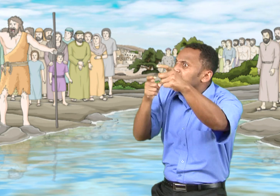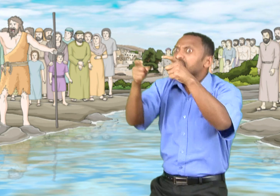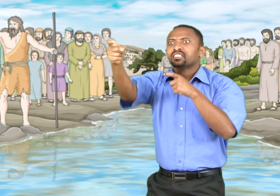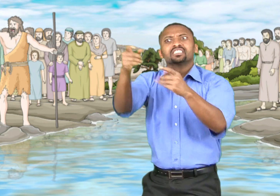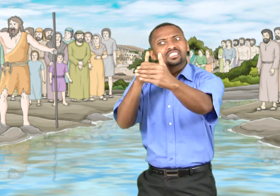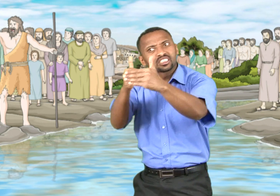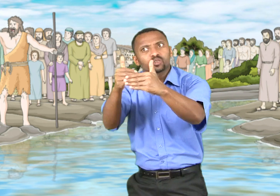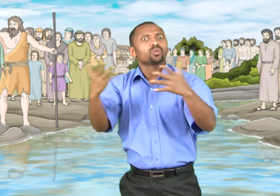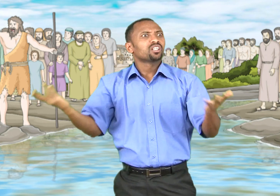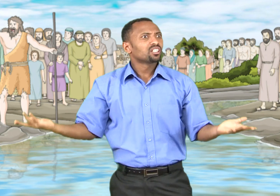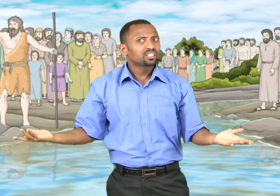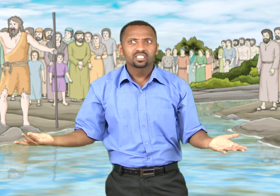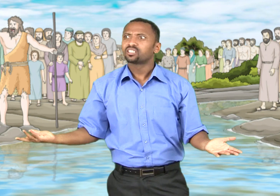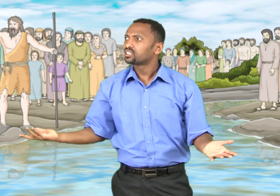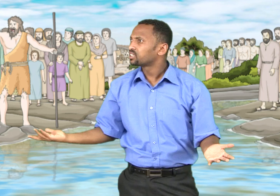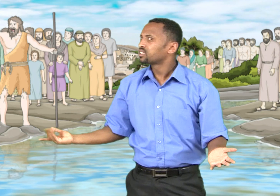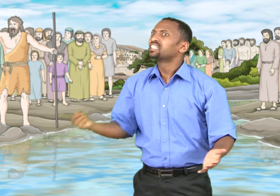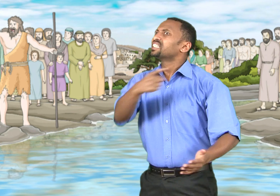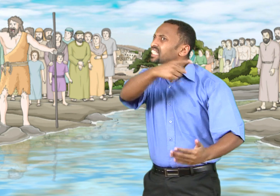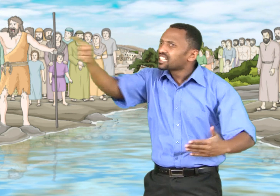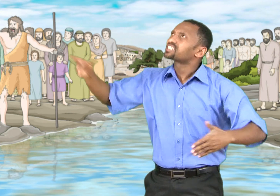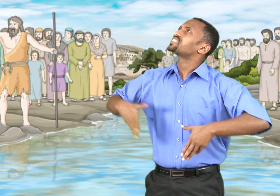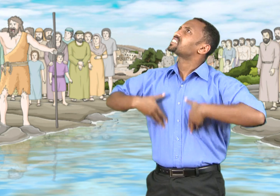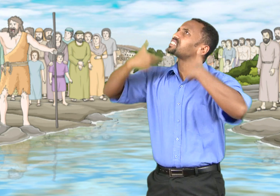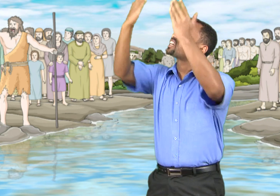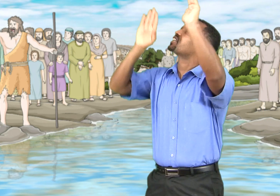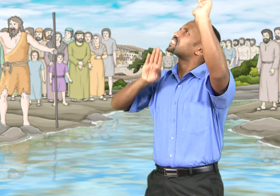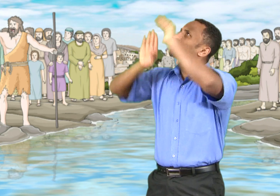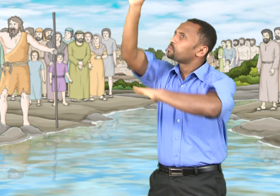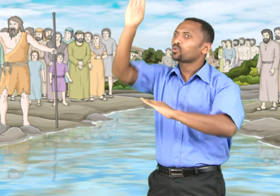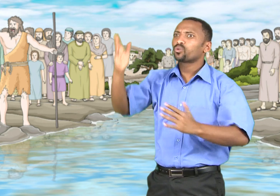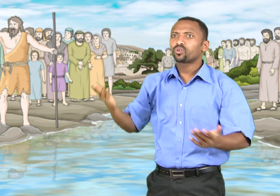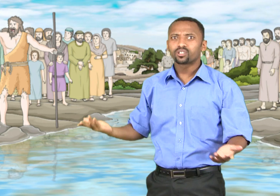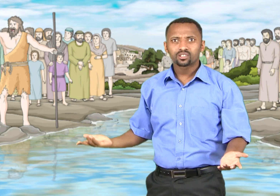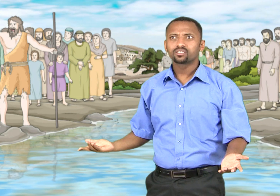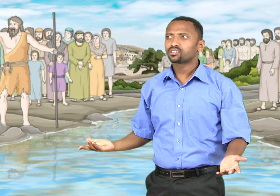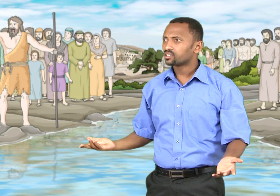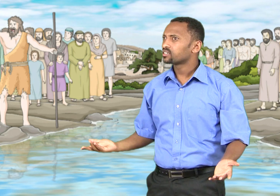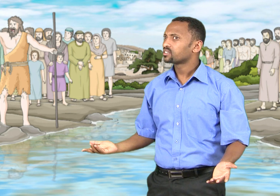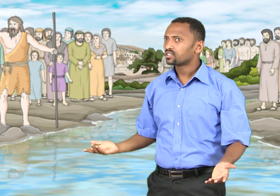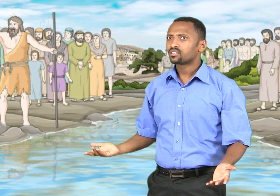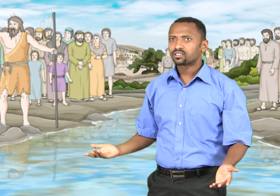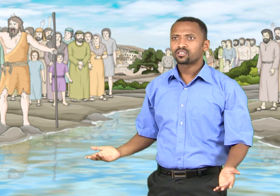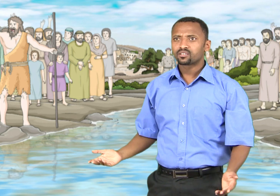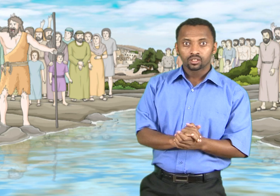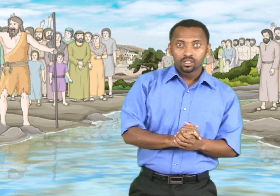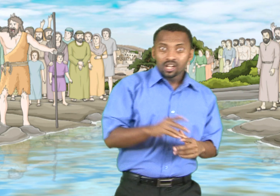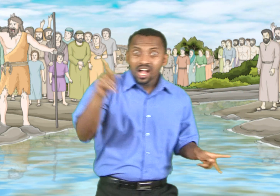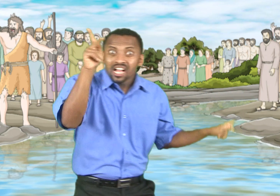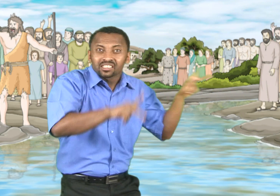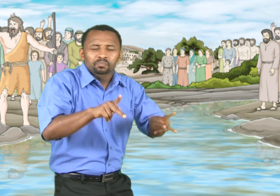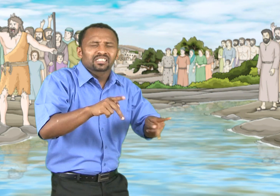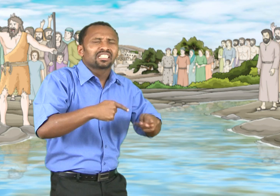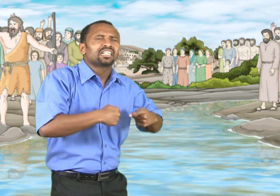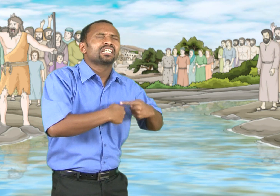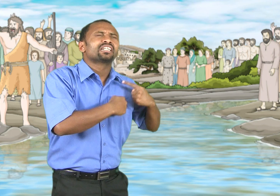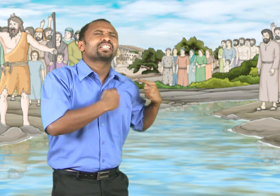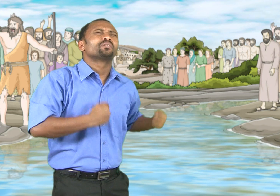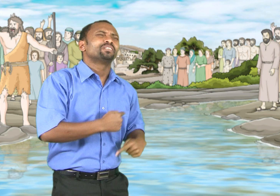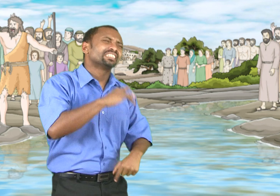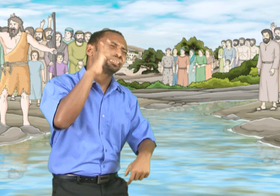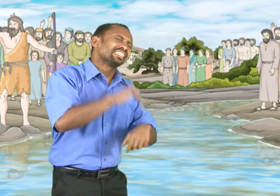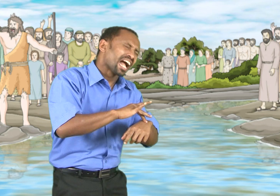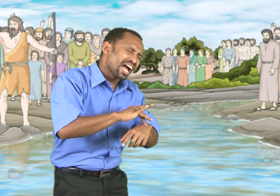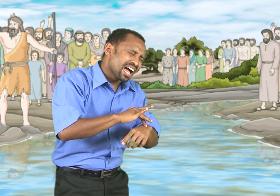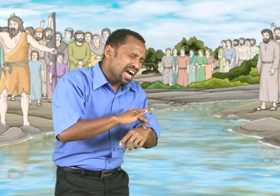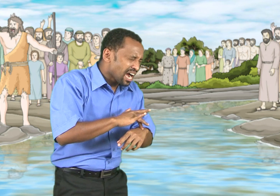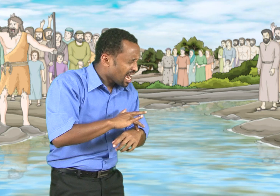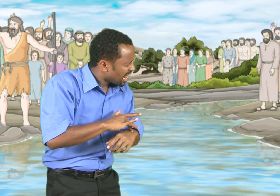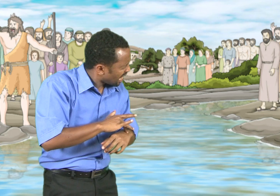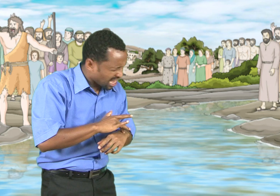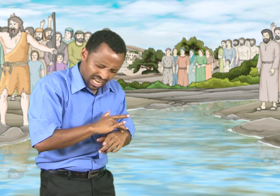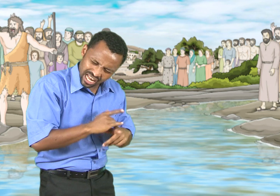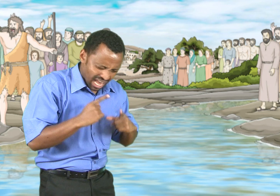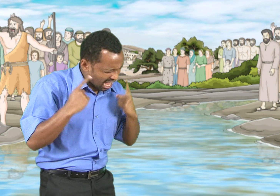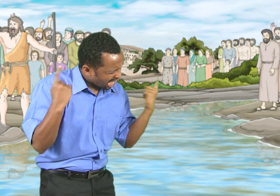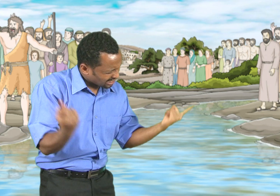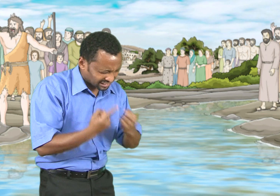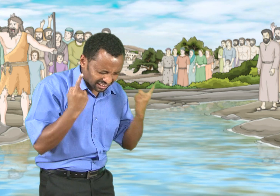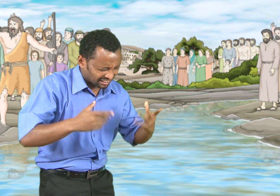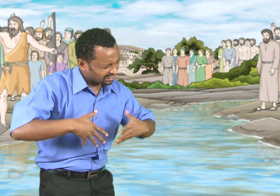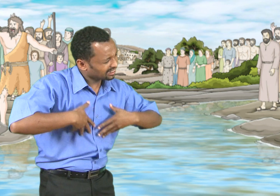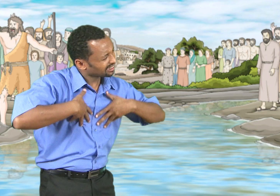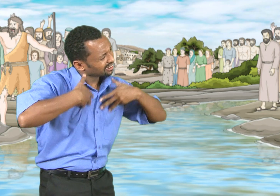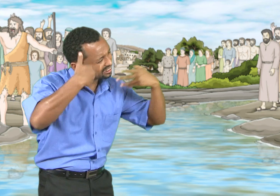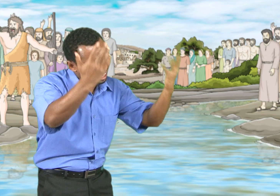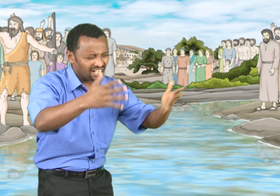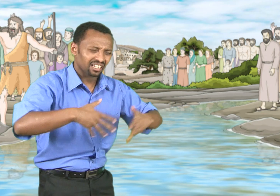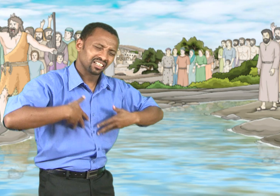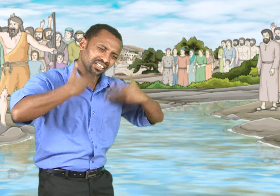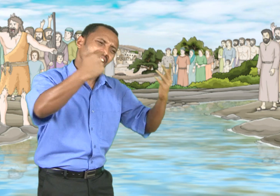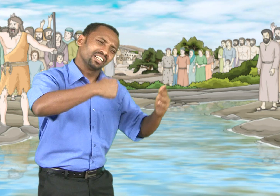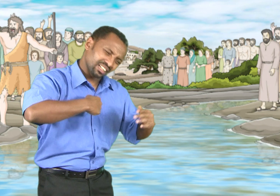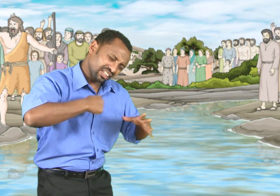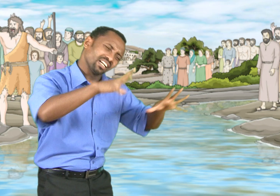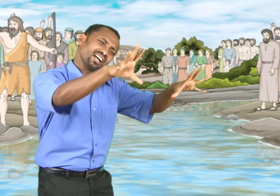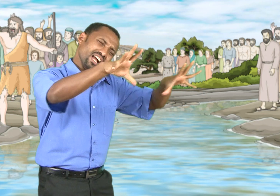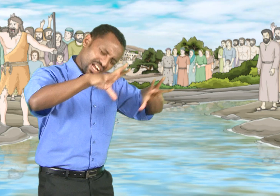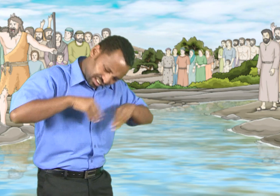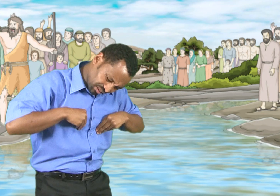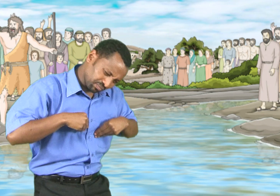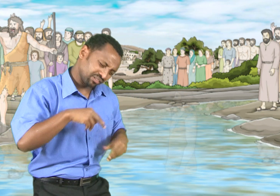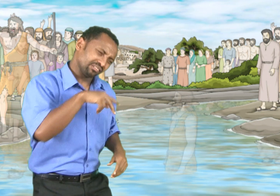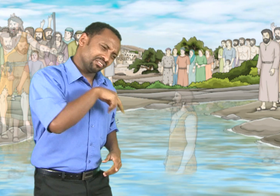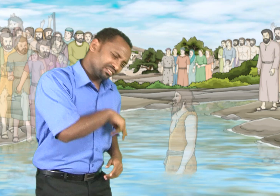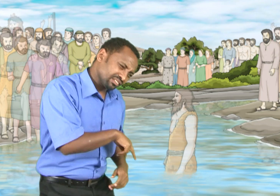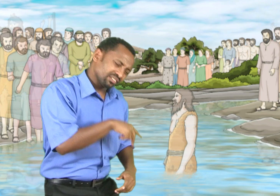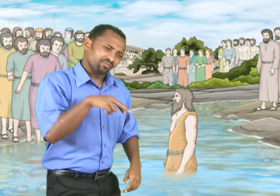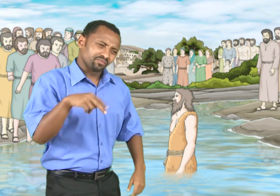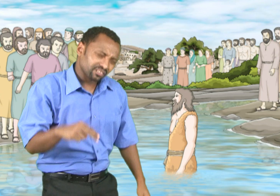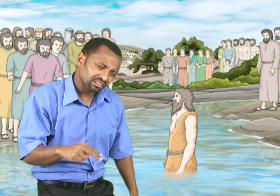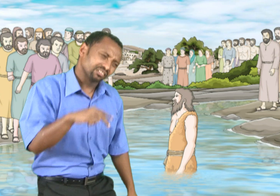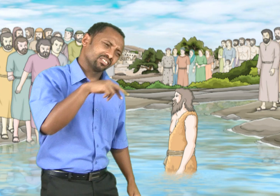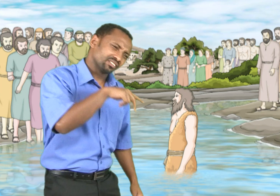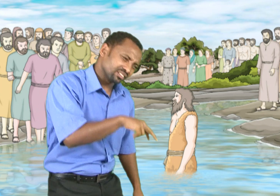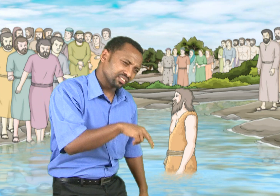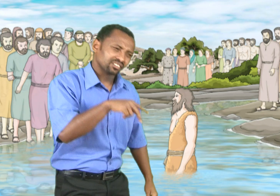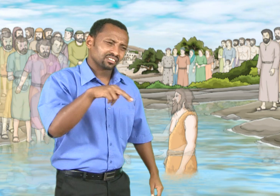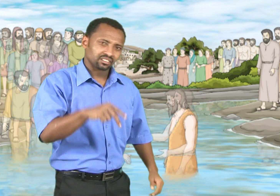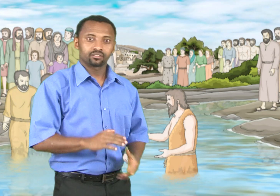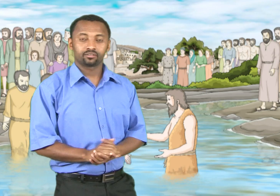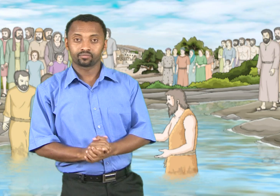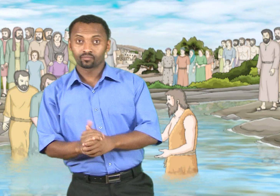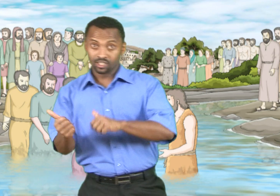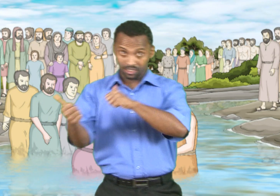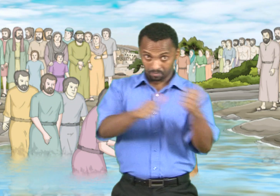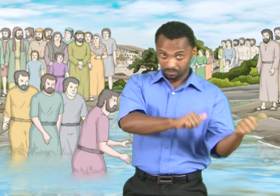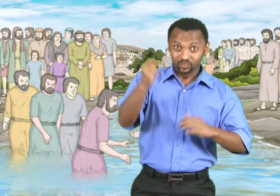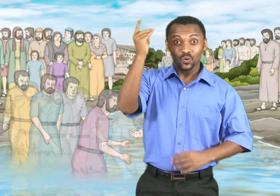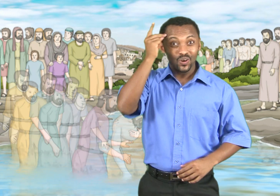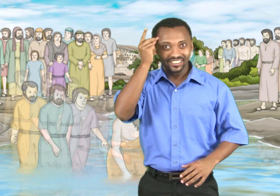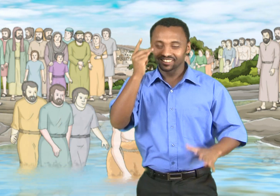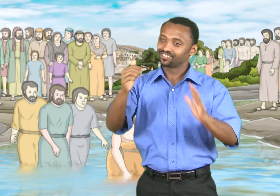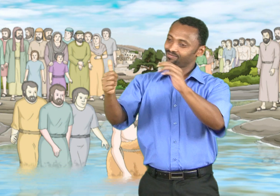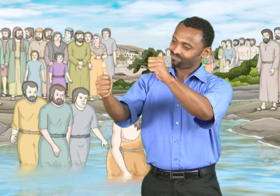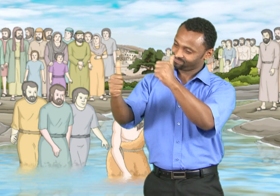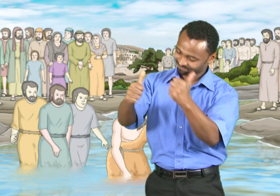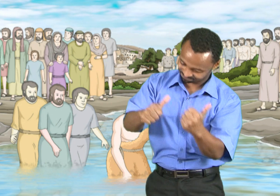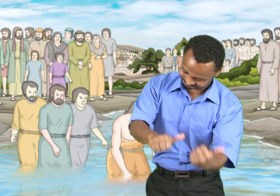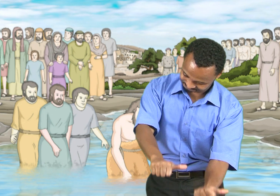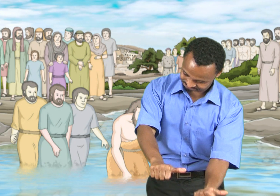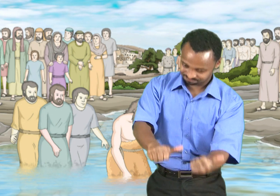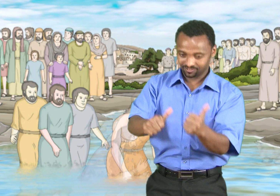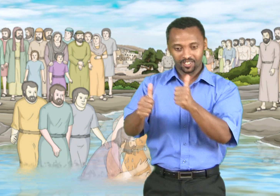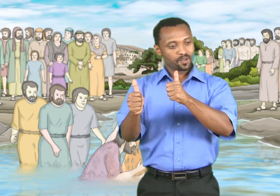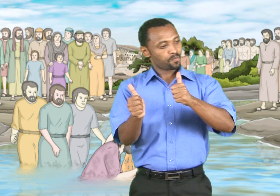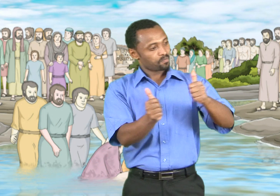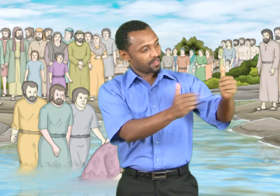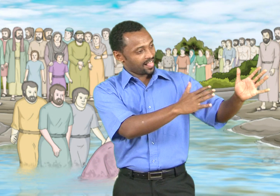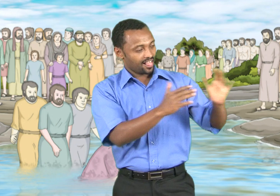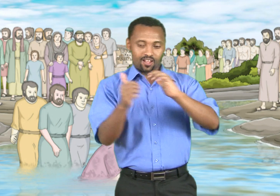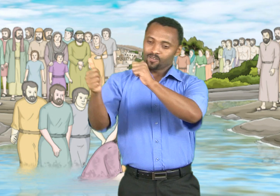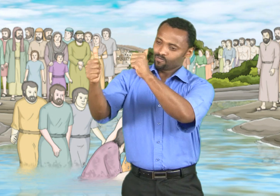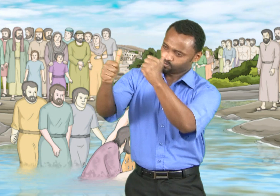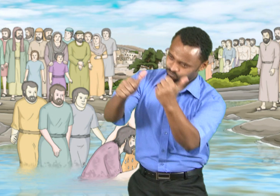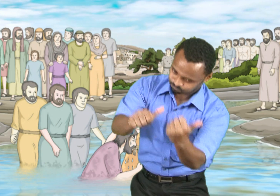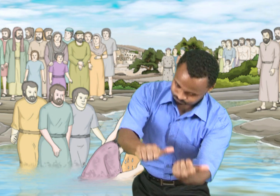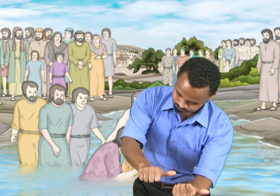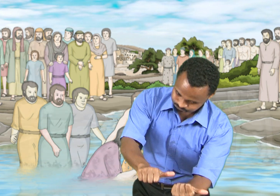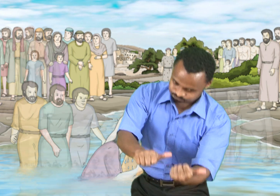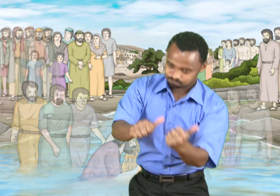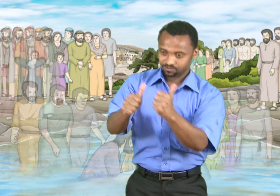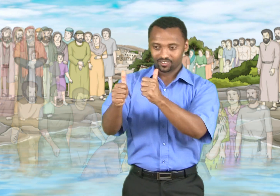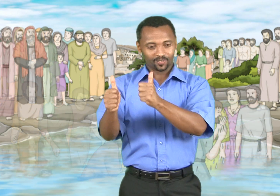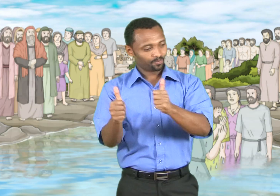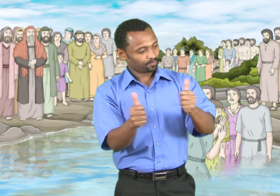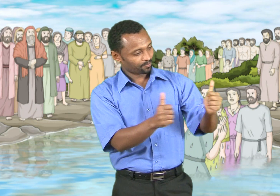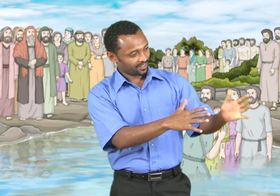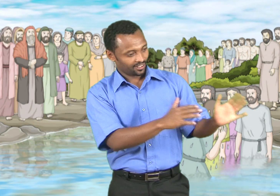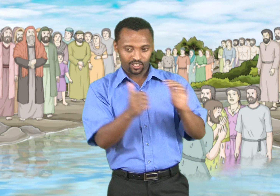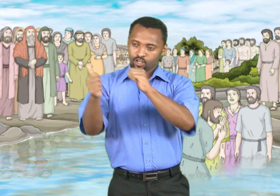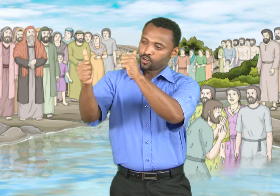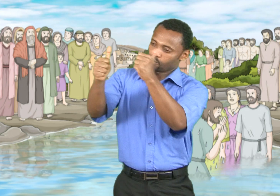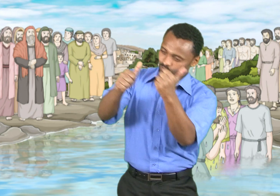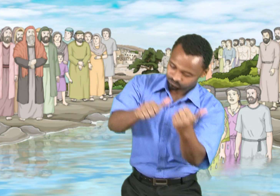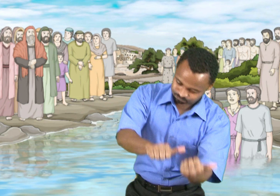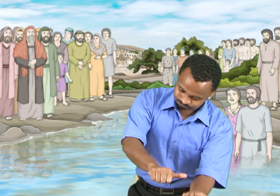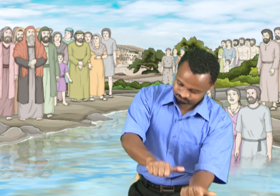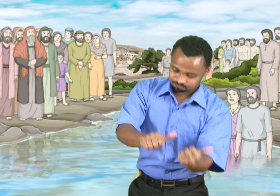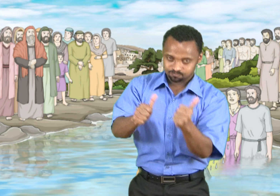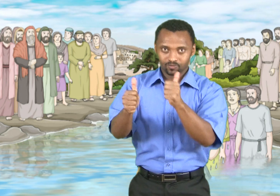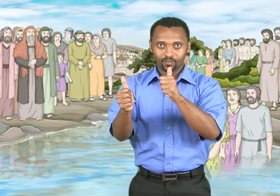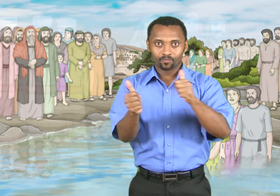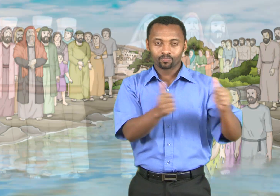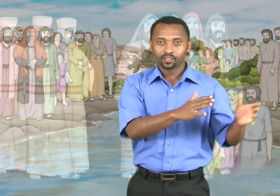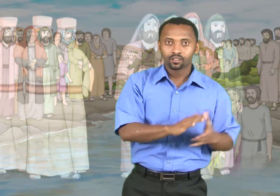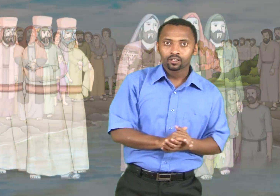Confessing their sins, they were baptized by him in the Jordan River.